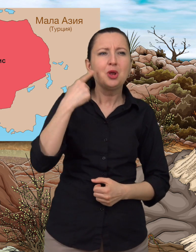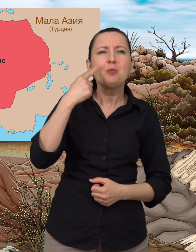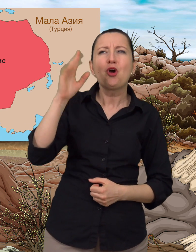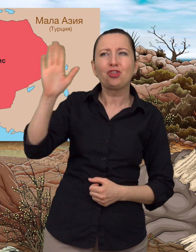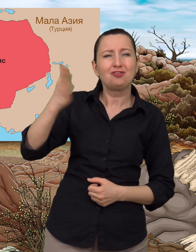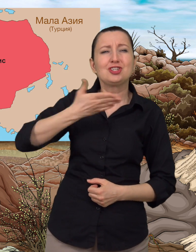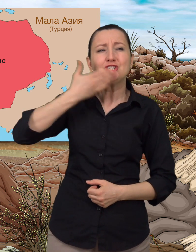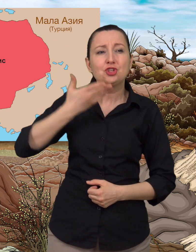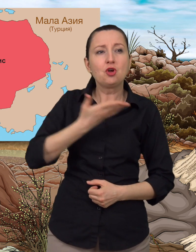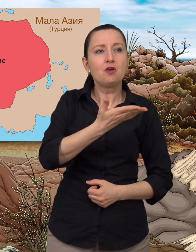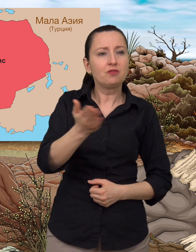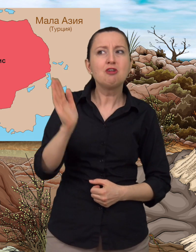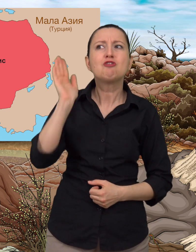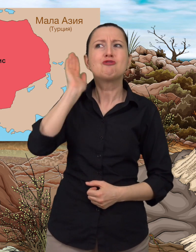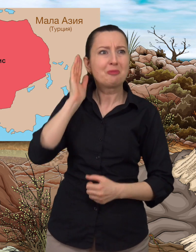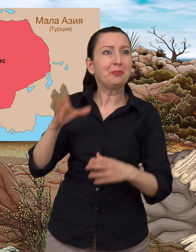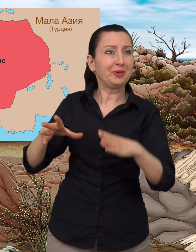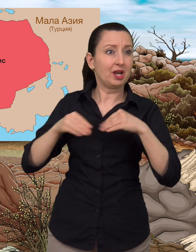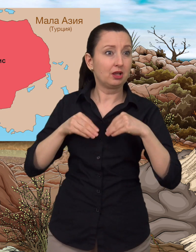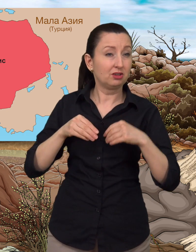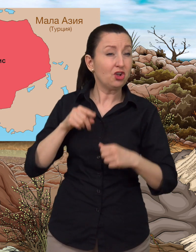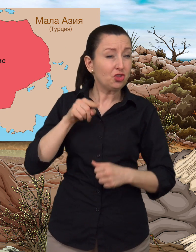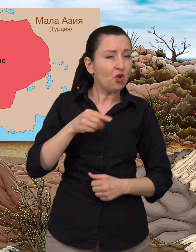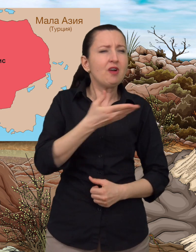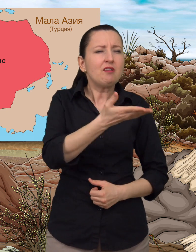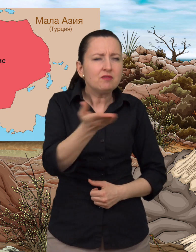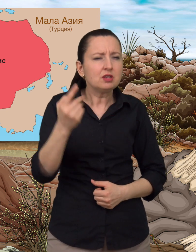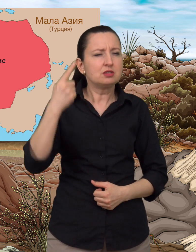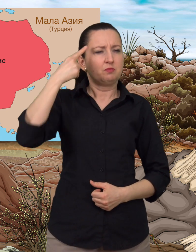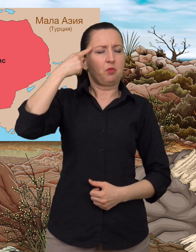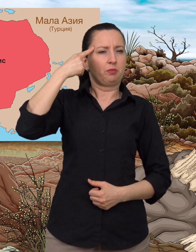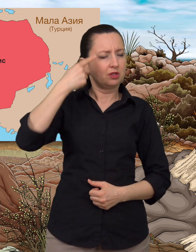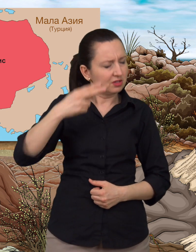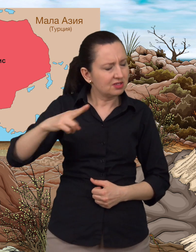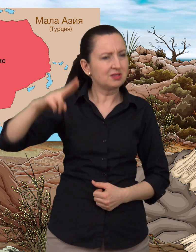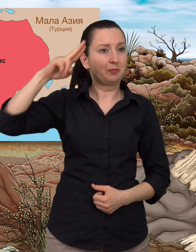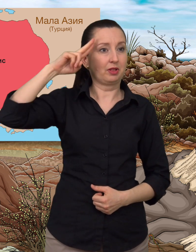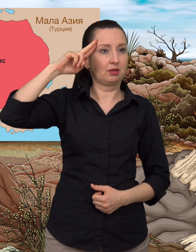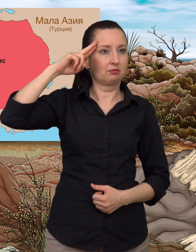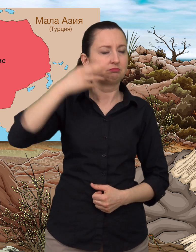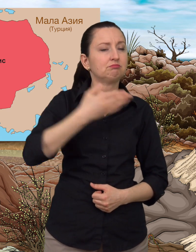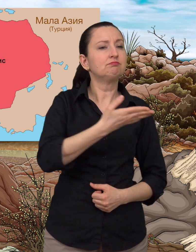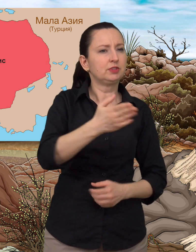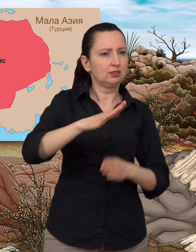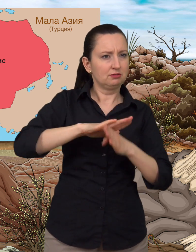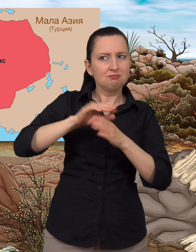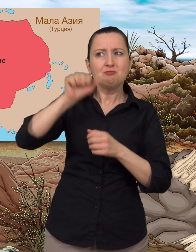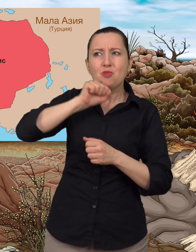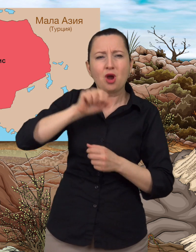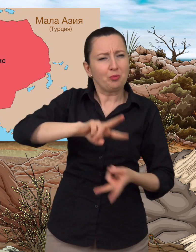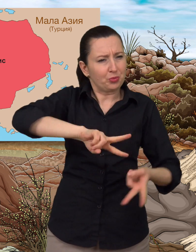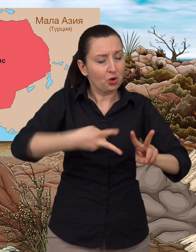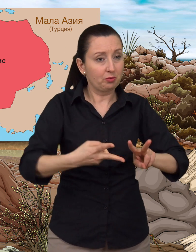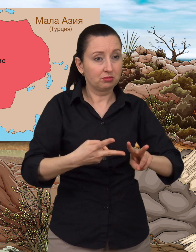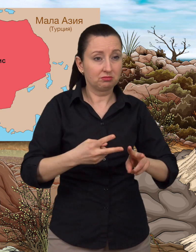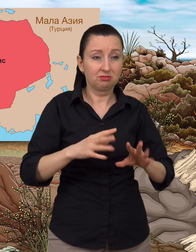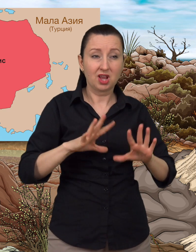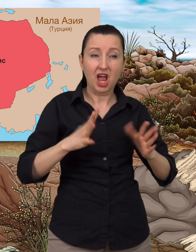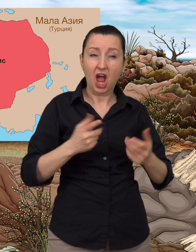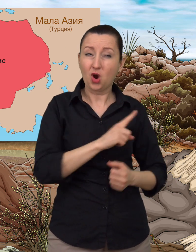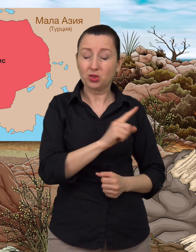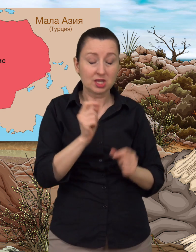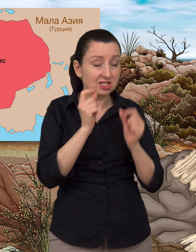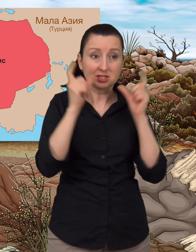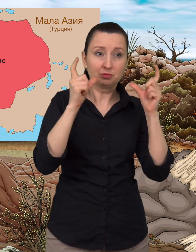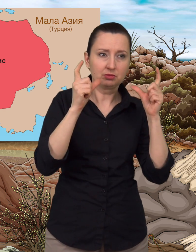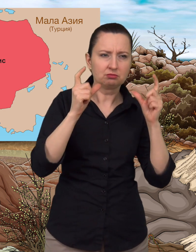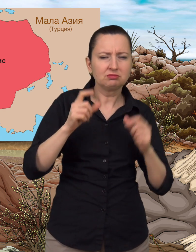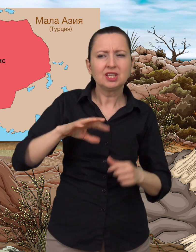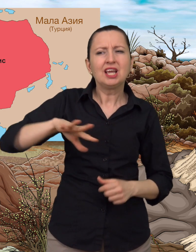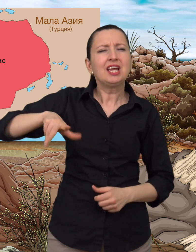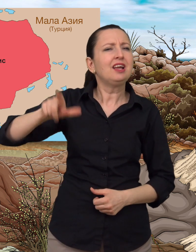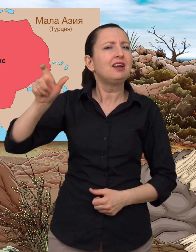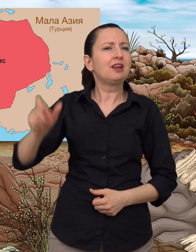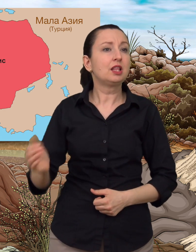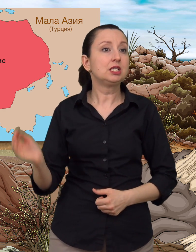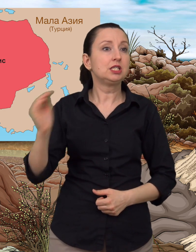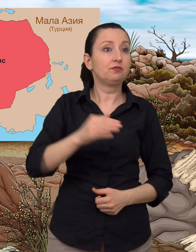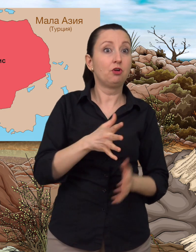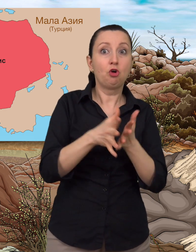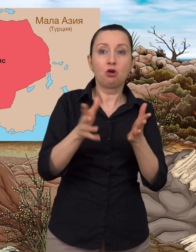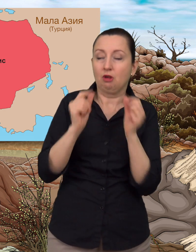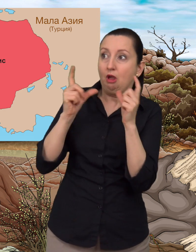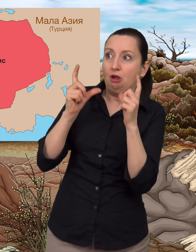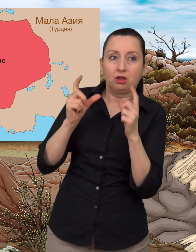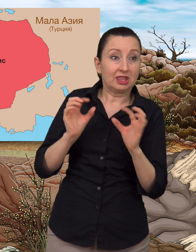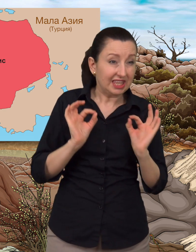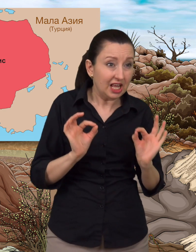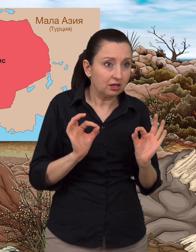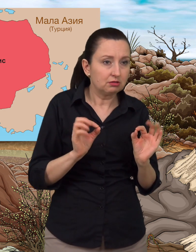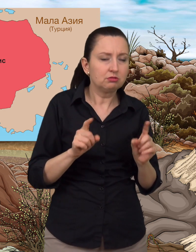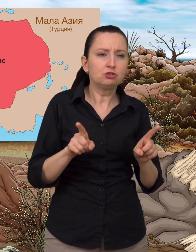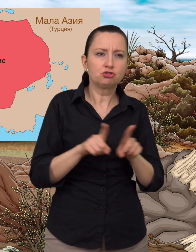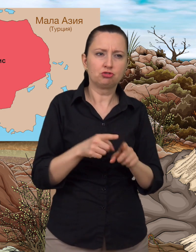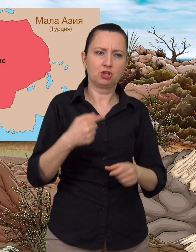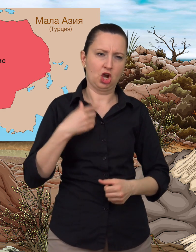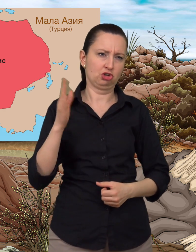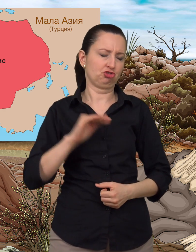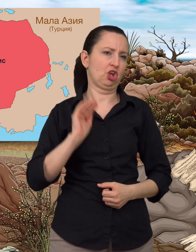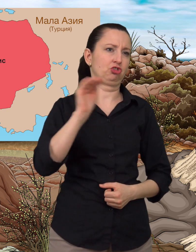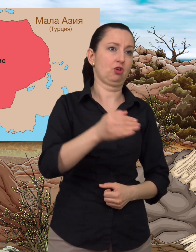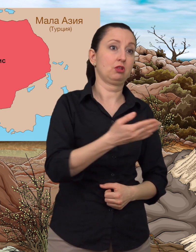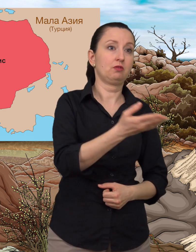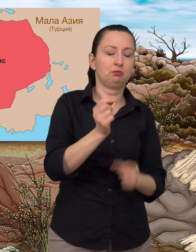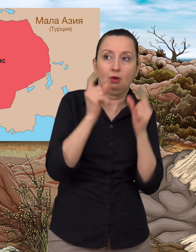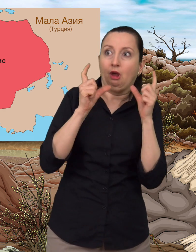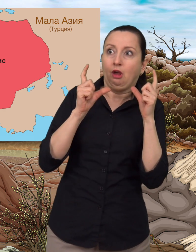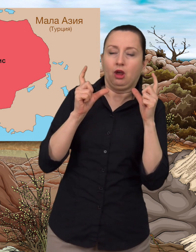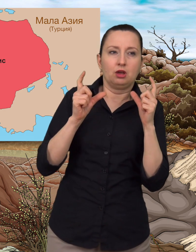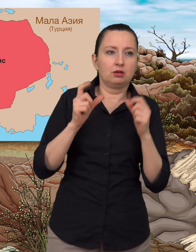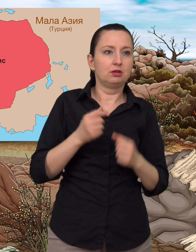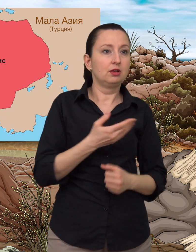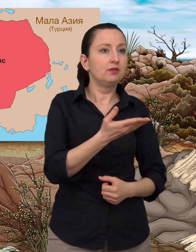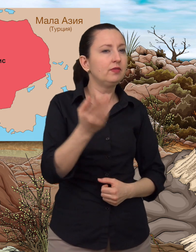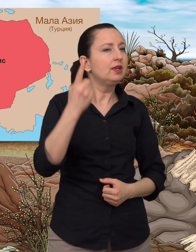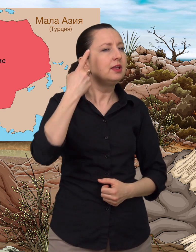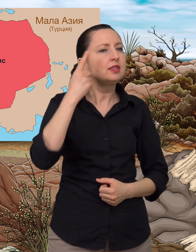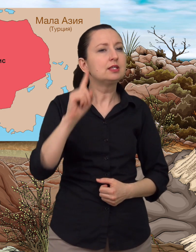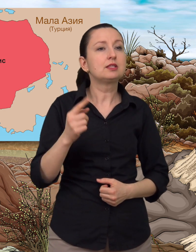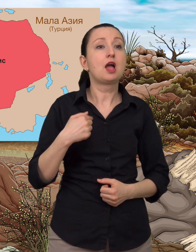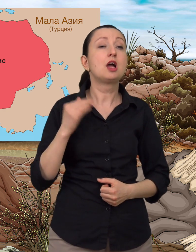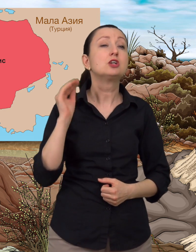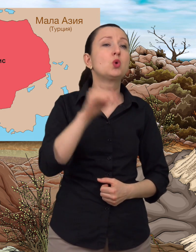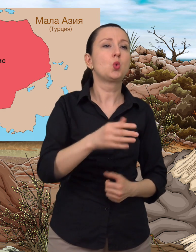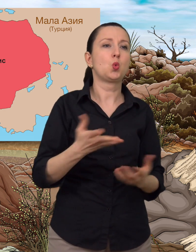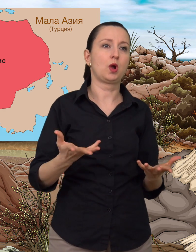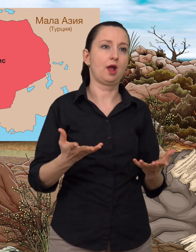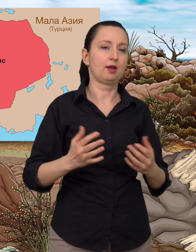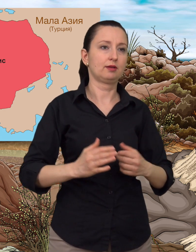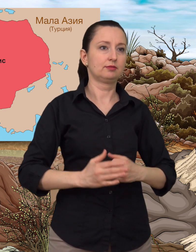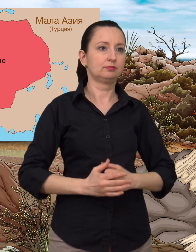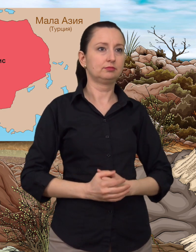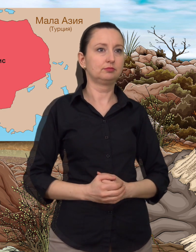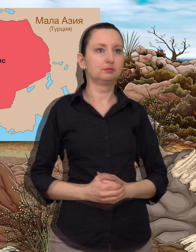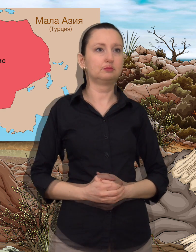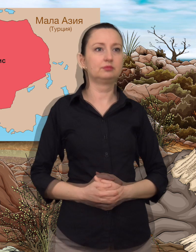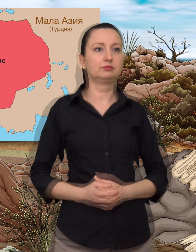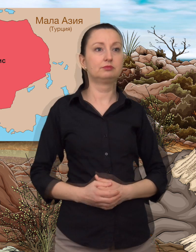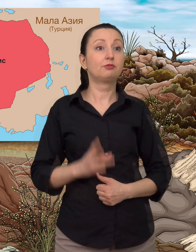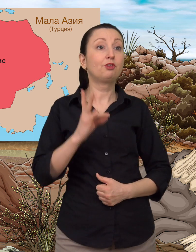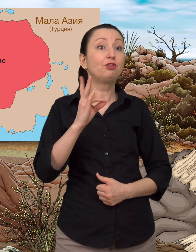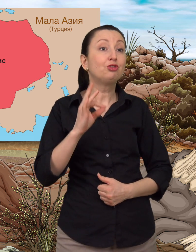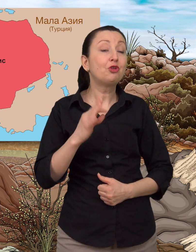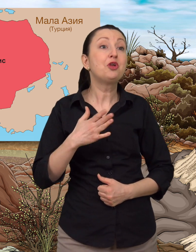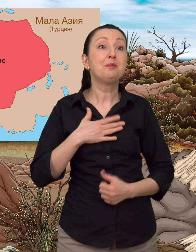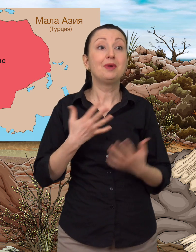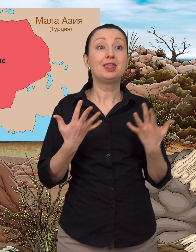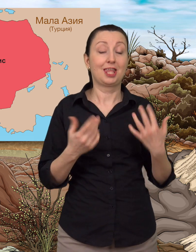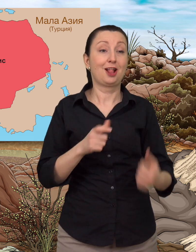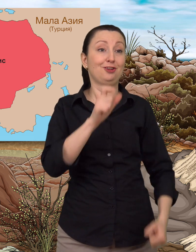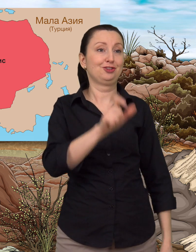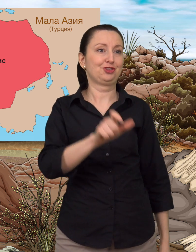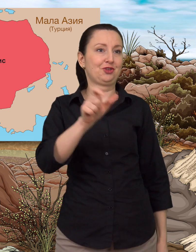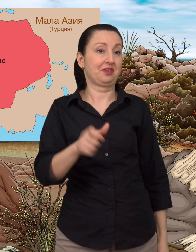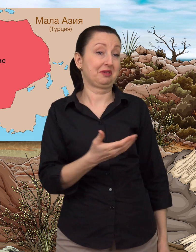If you do not wake up, I will come like a thief, and you will not know the hour when I will come upon you.